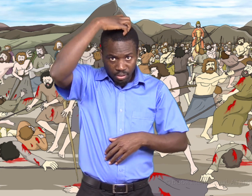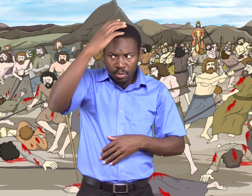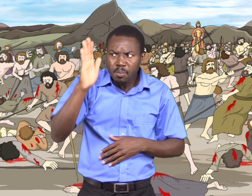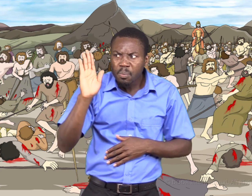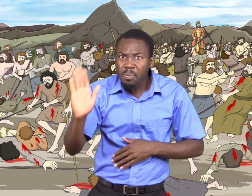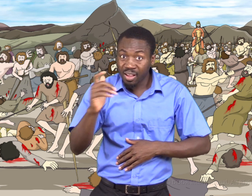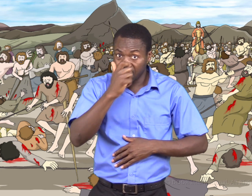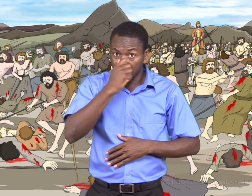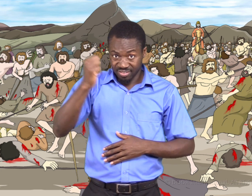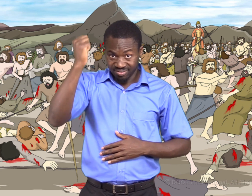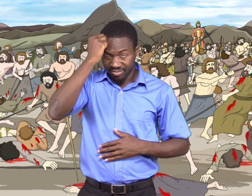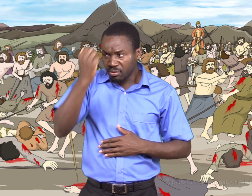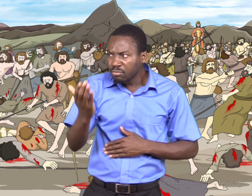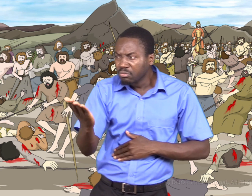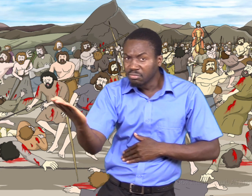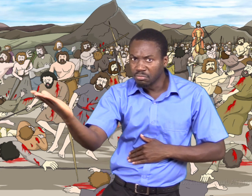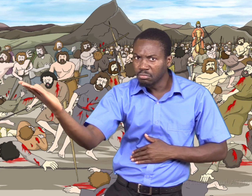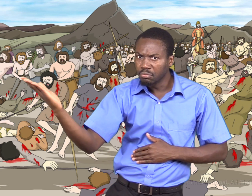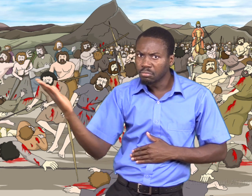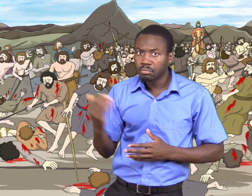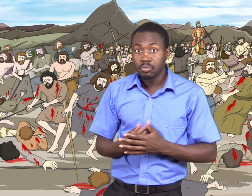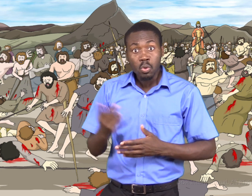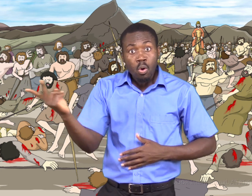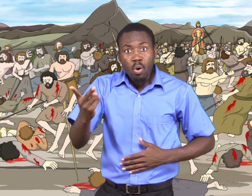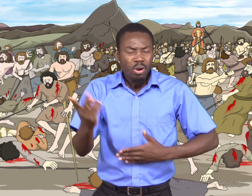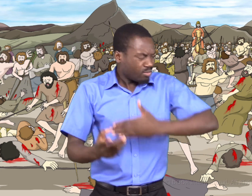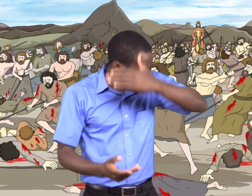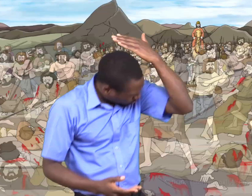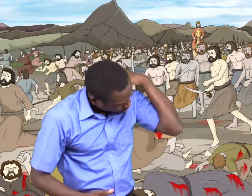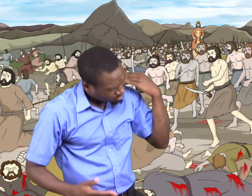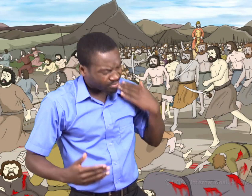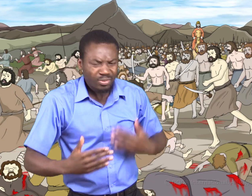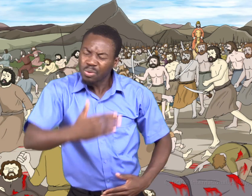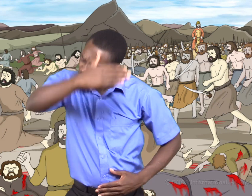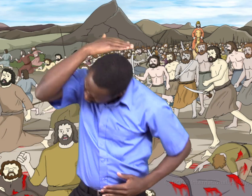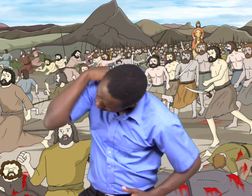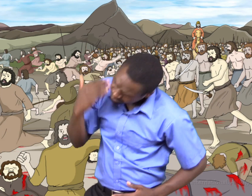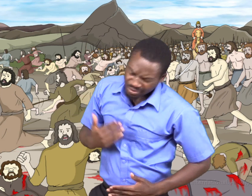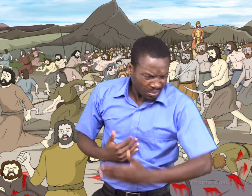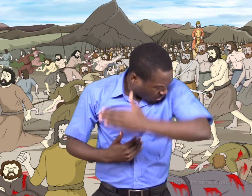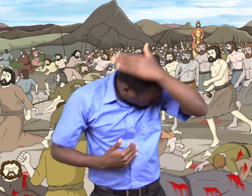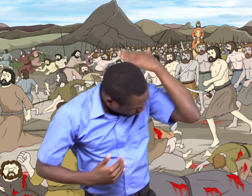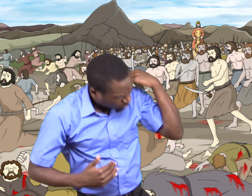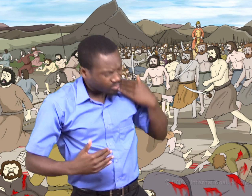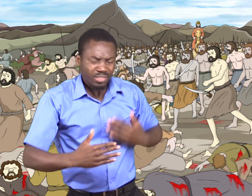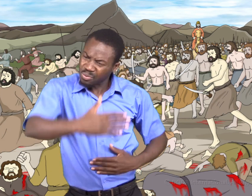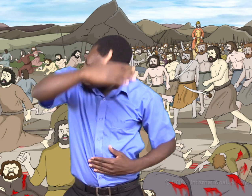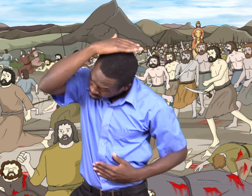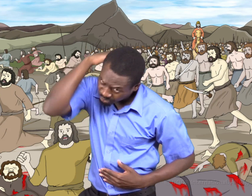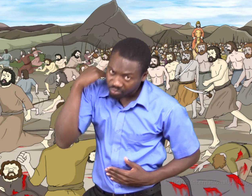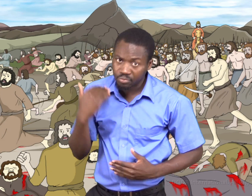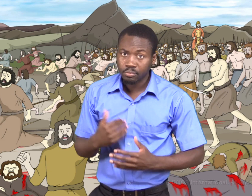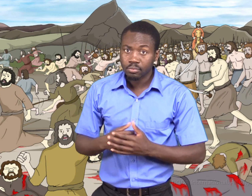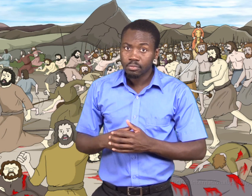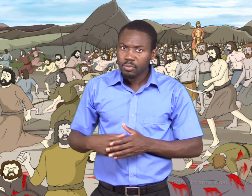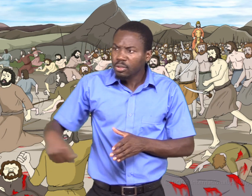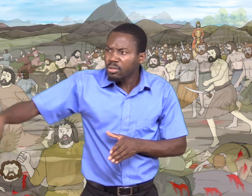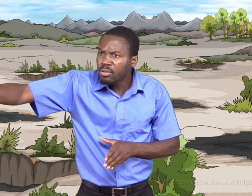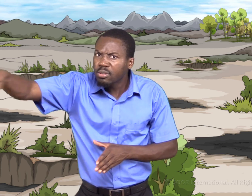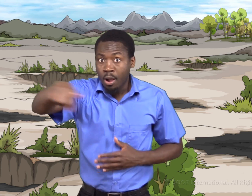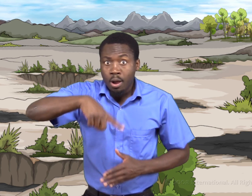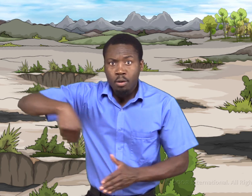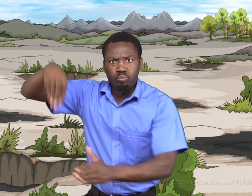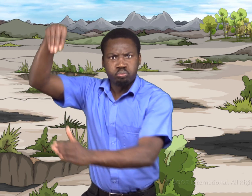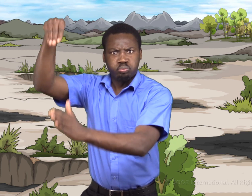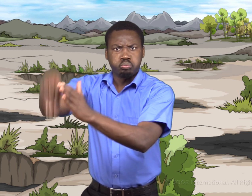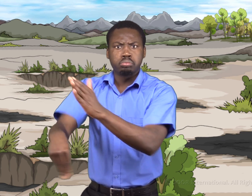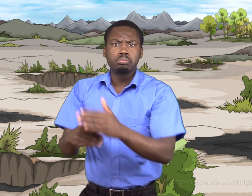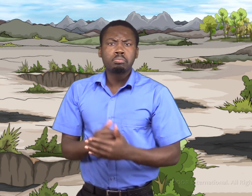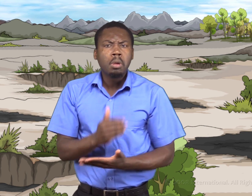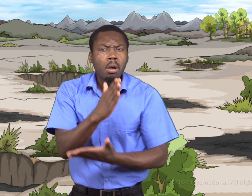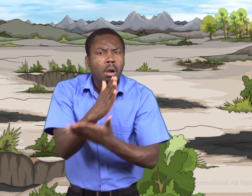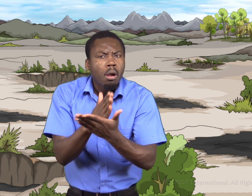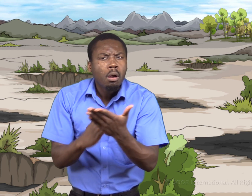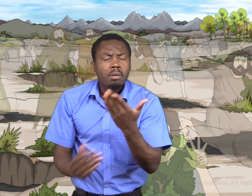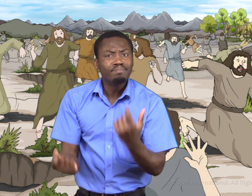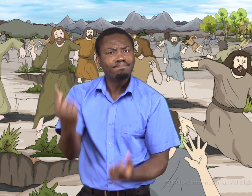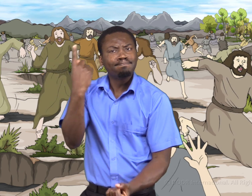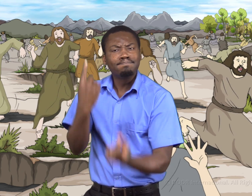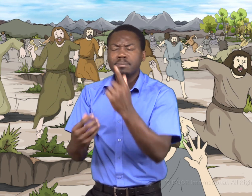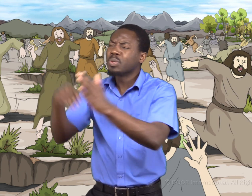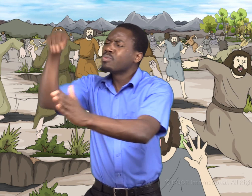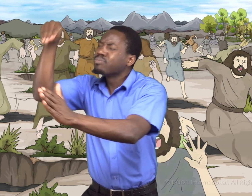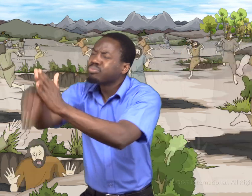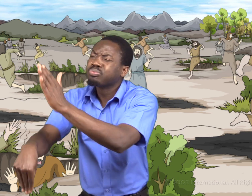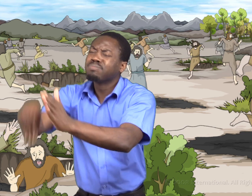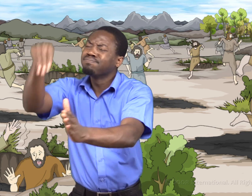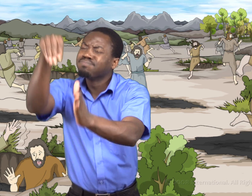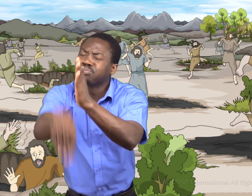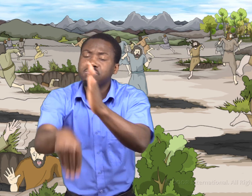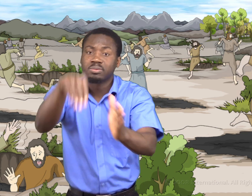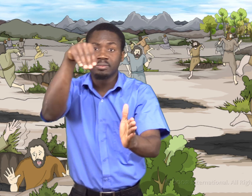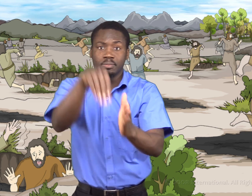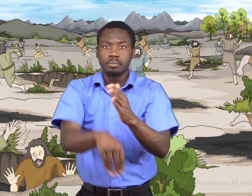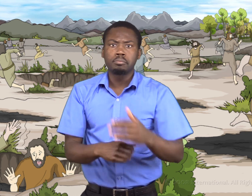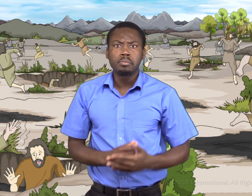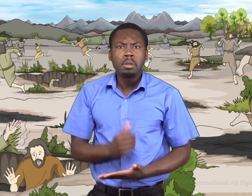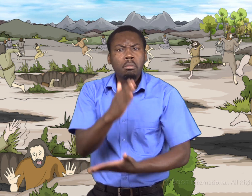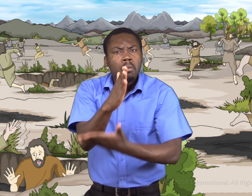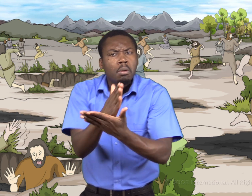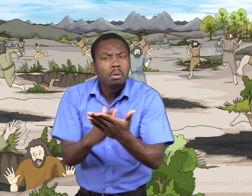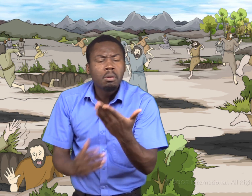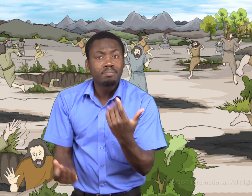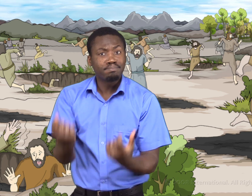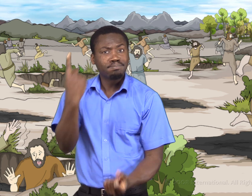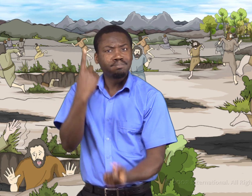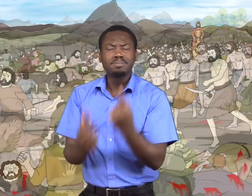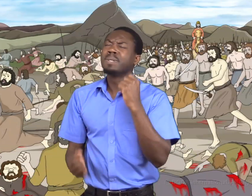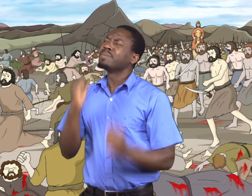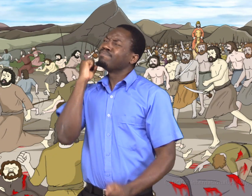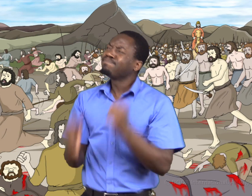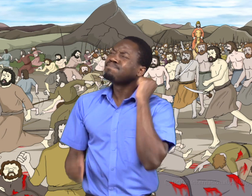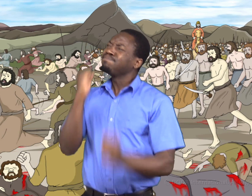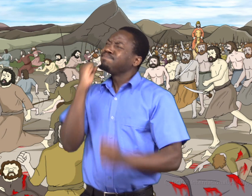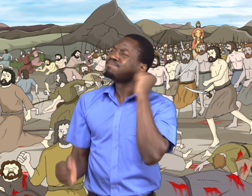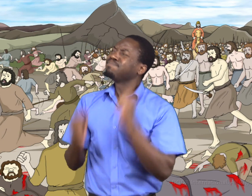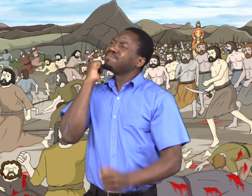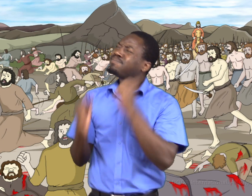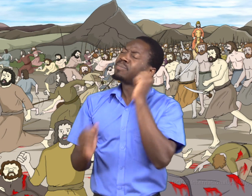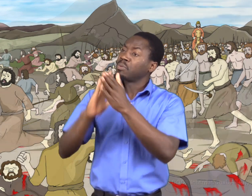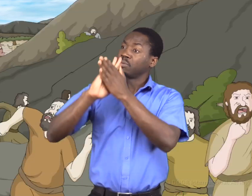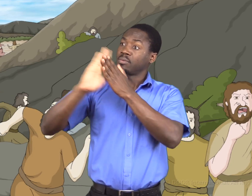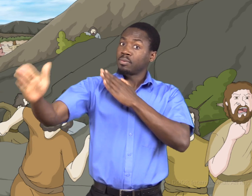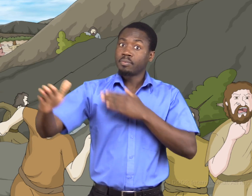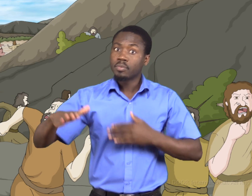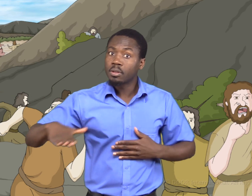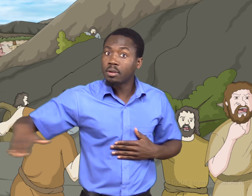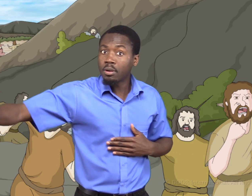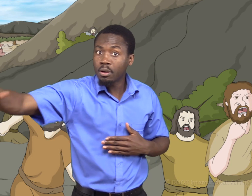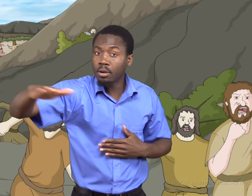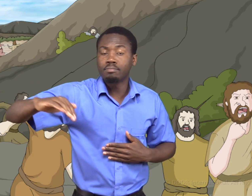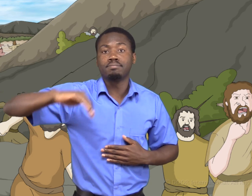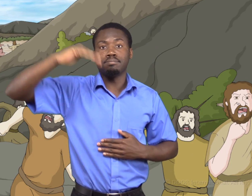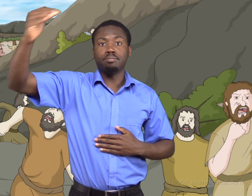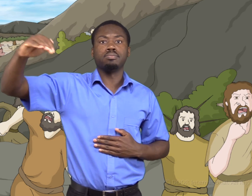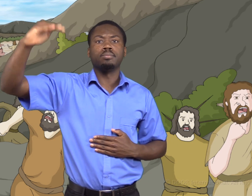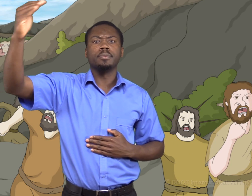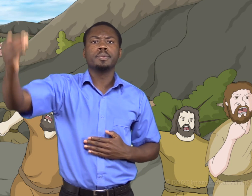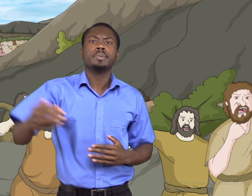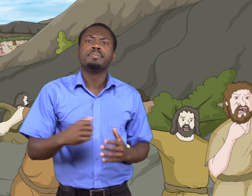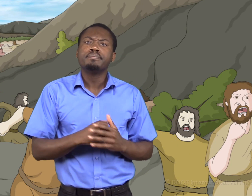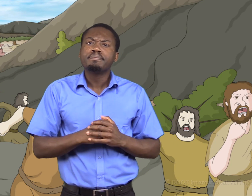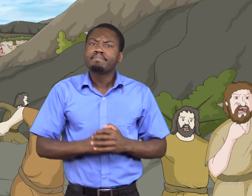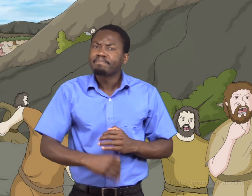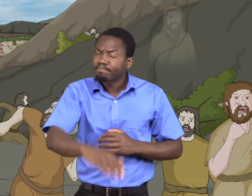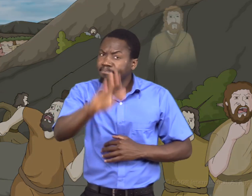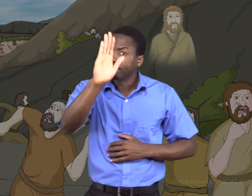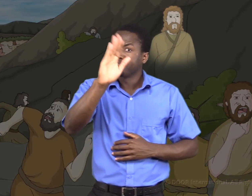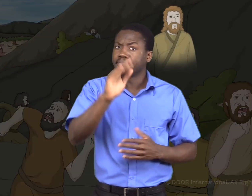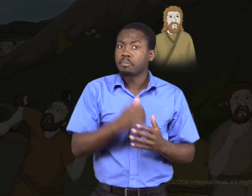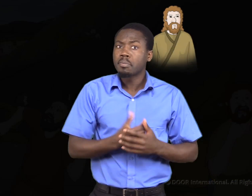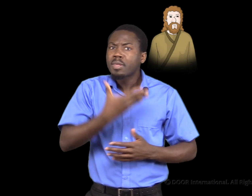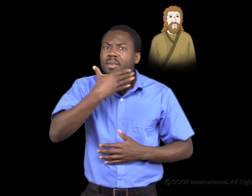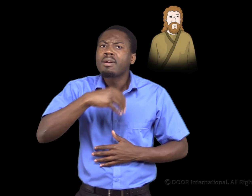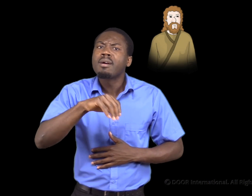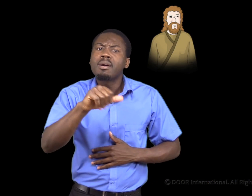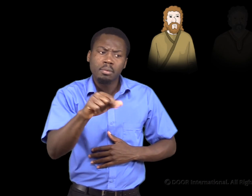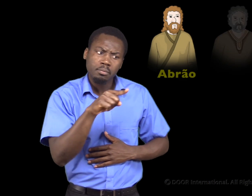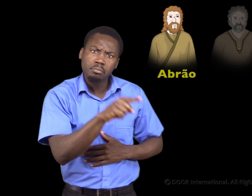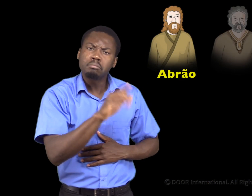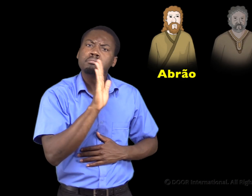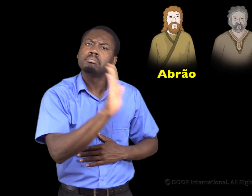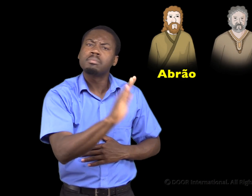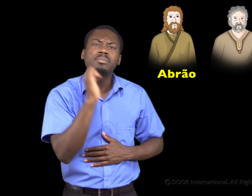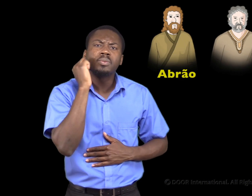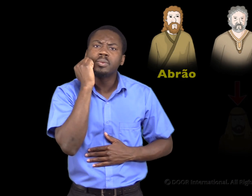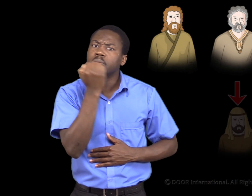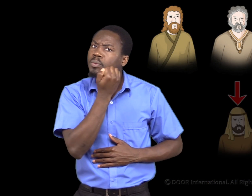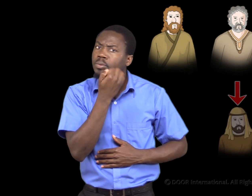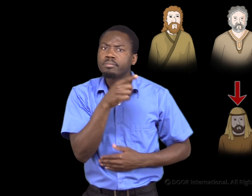The four kings seized all the goods of Sodom and Gomorrah and all their food, and they went on their way.